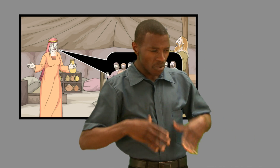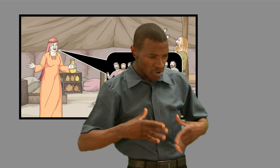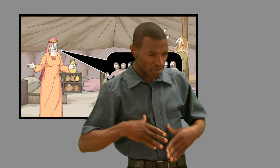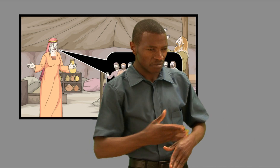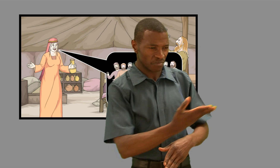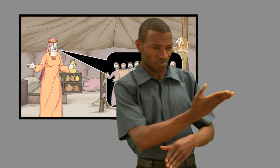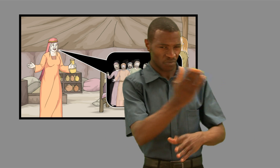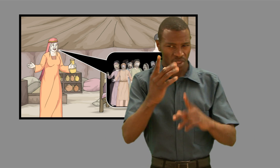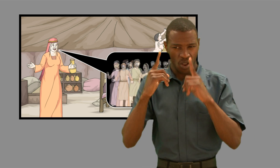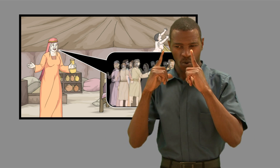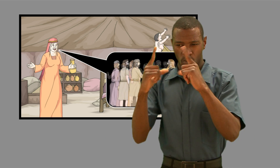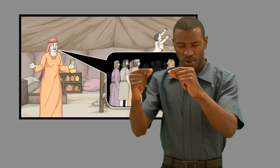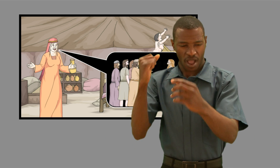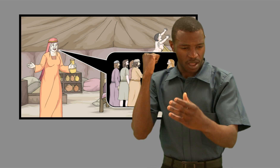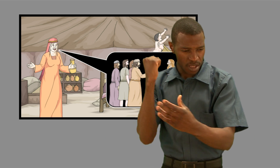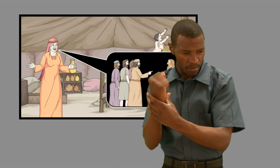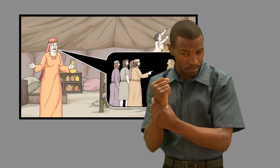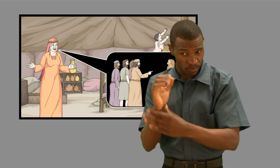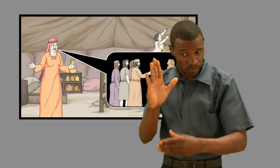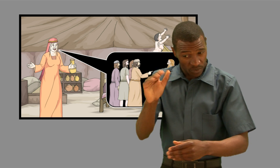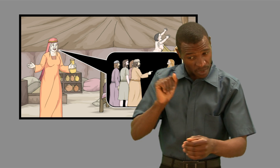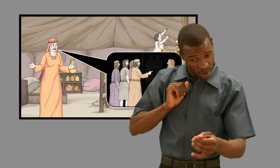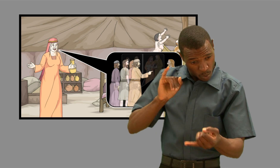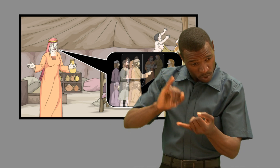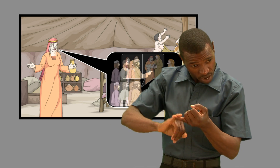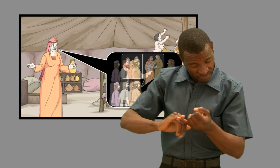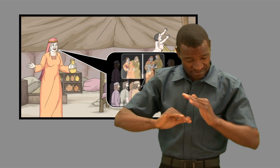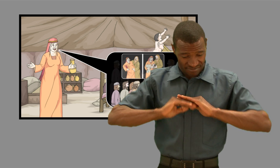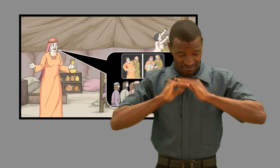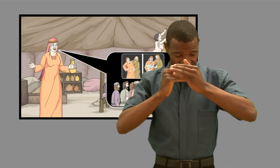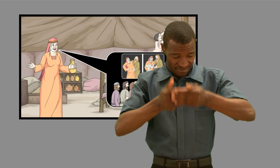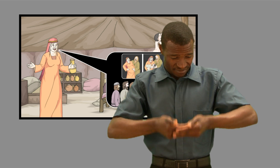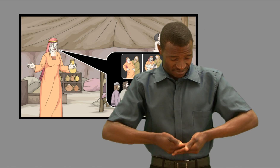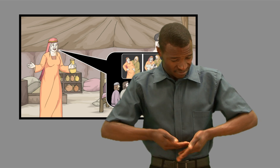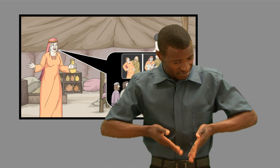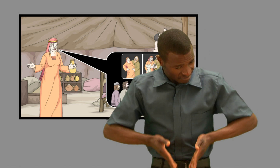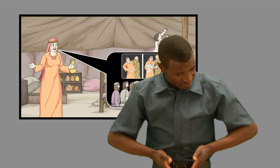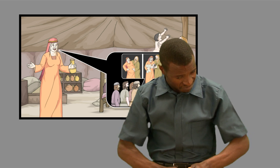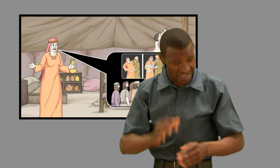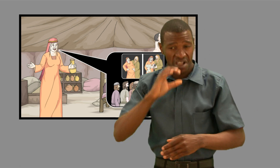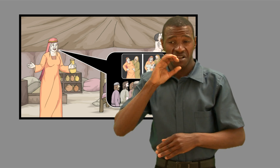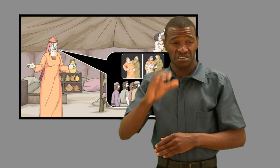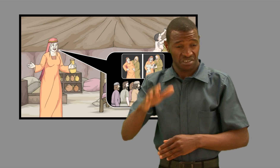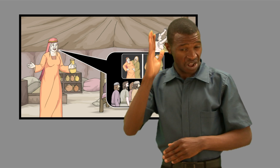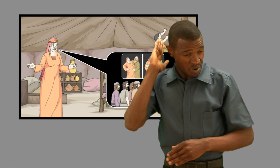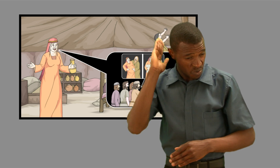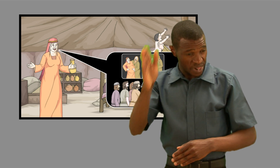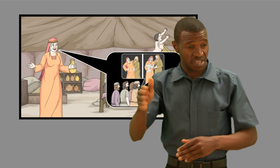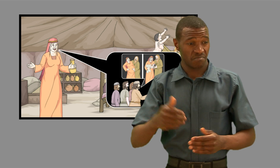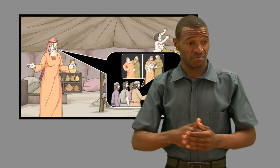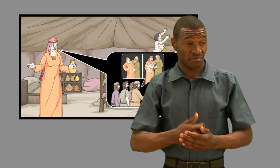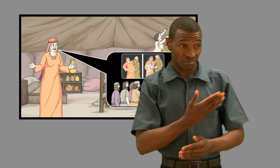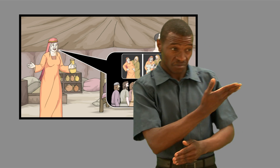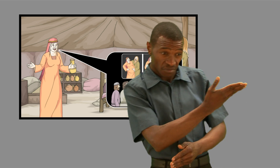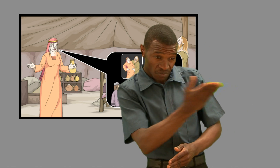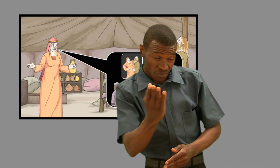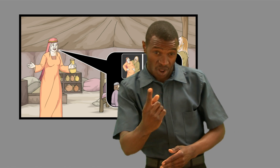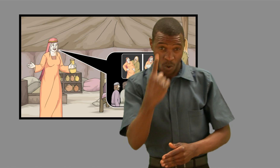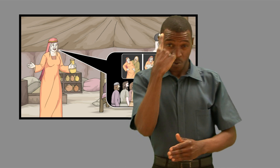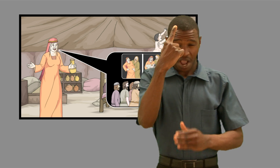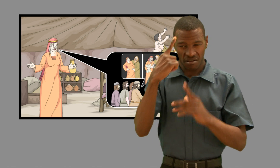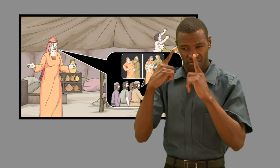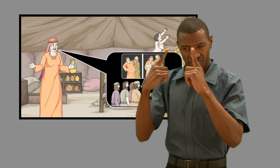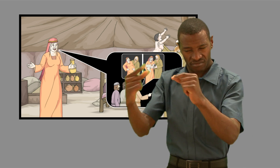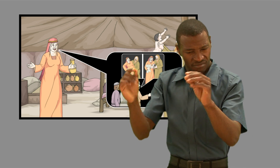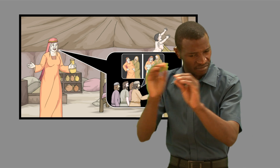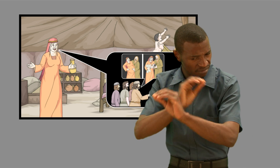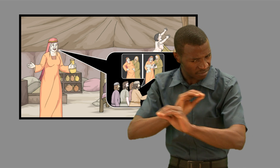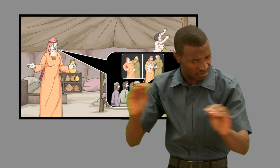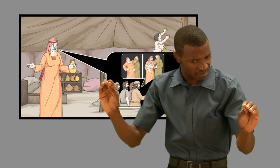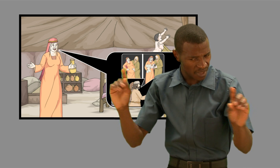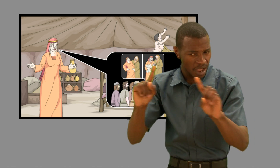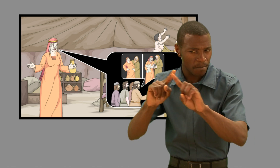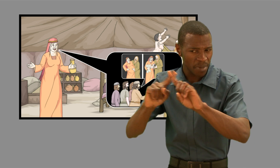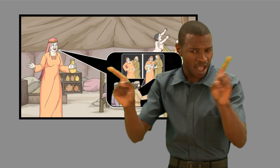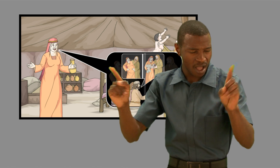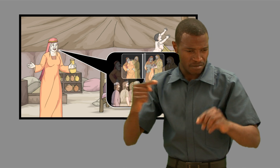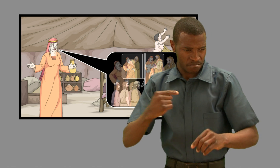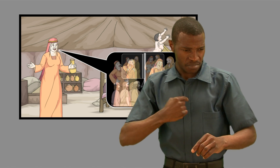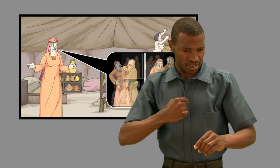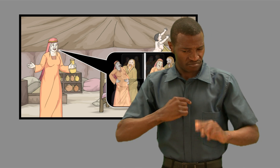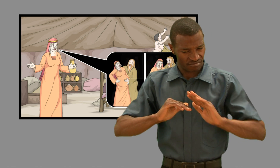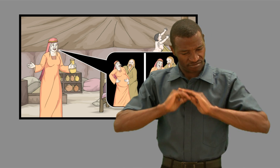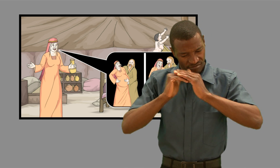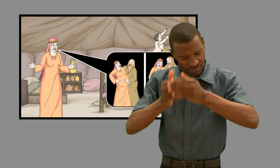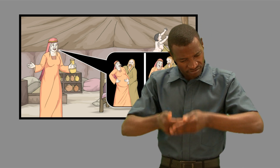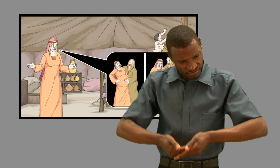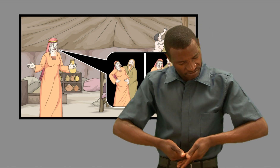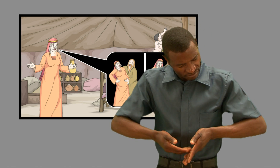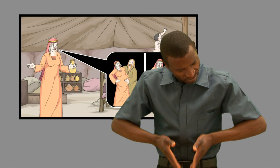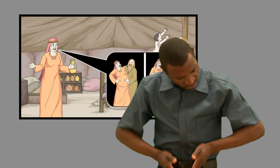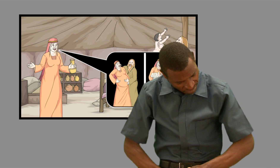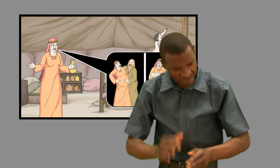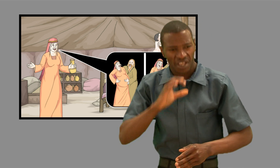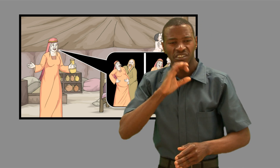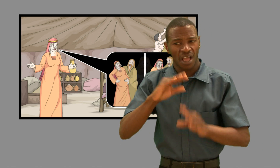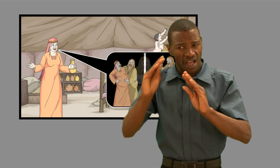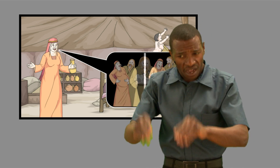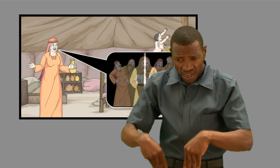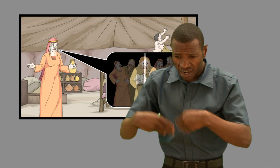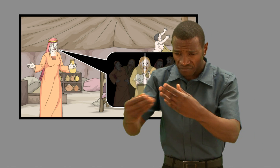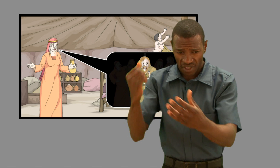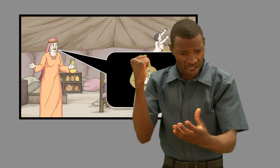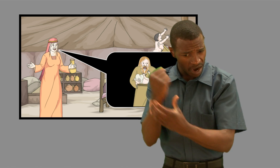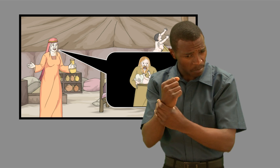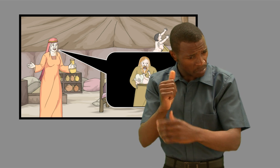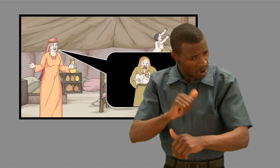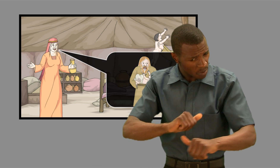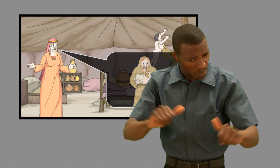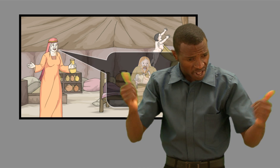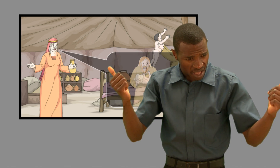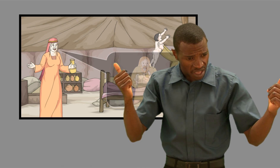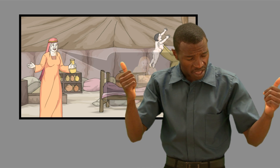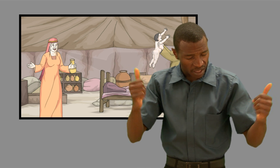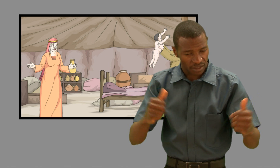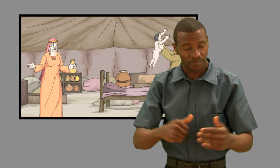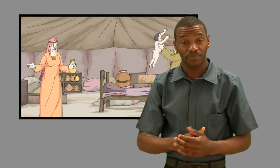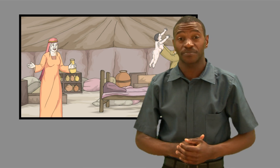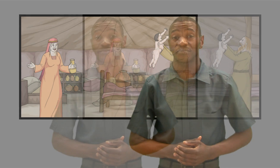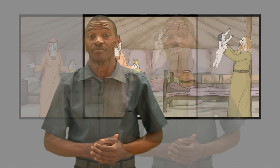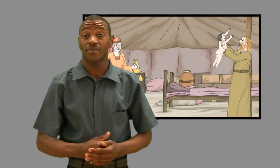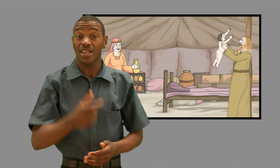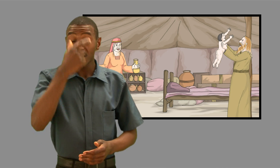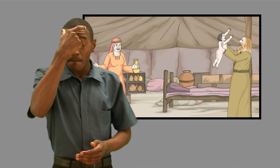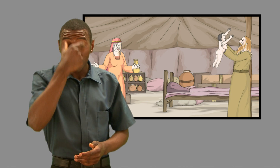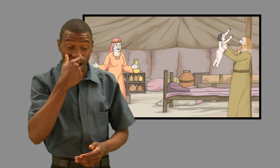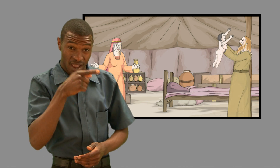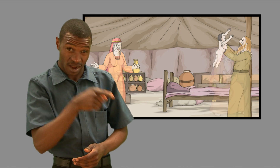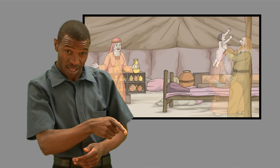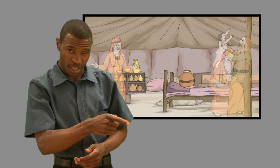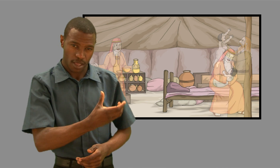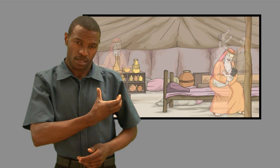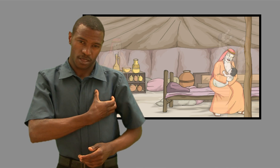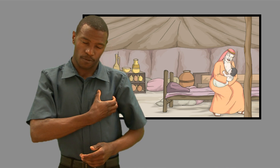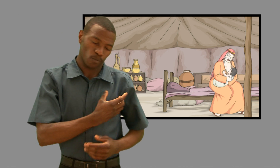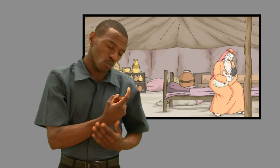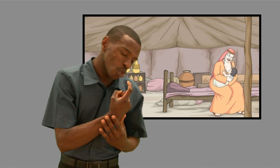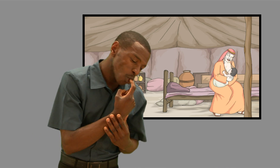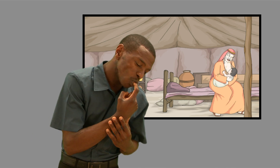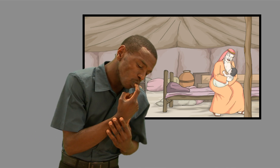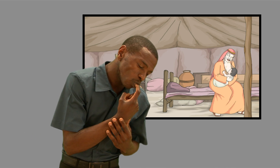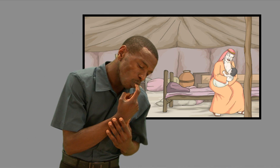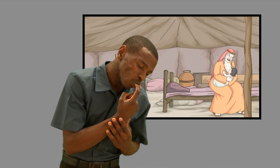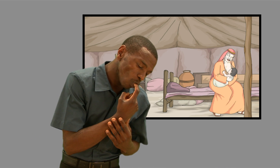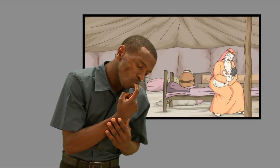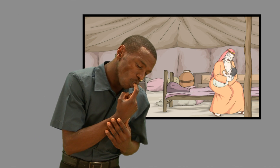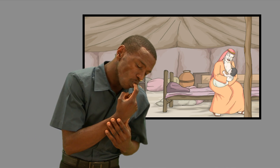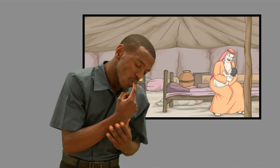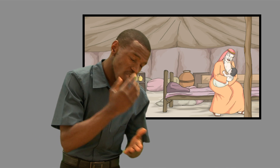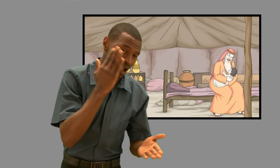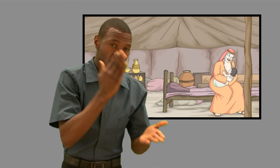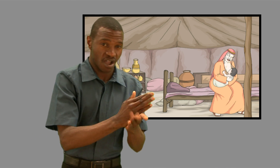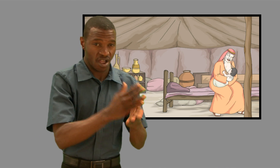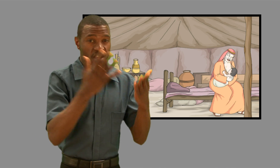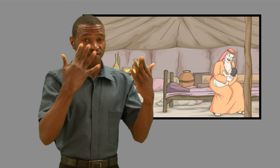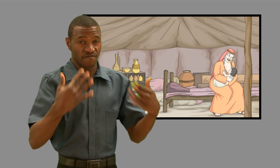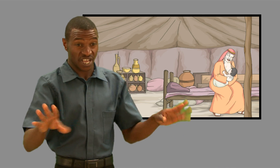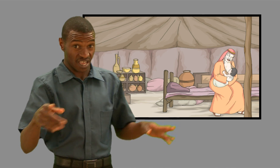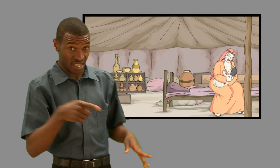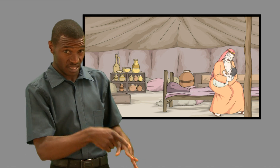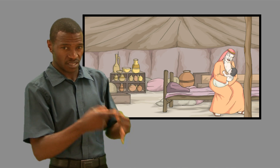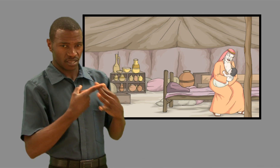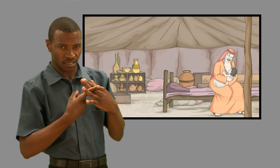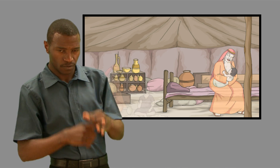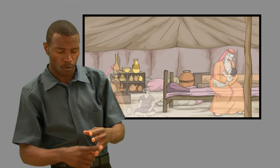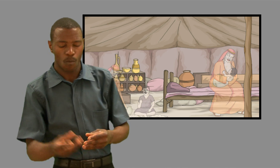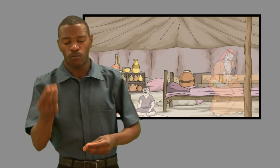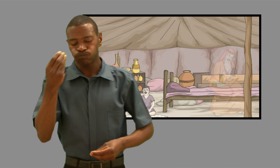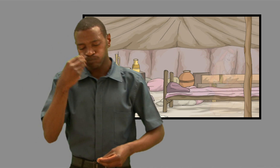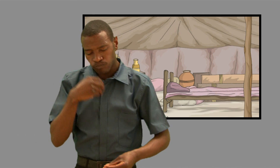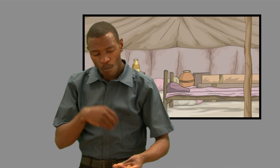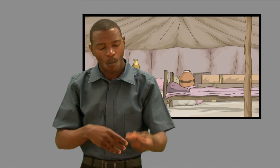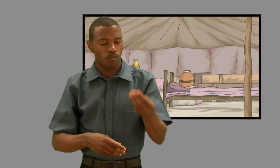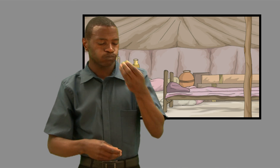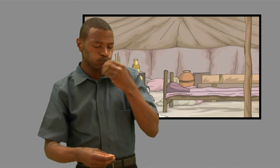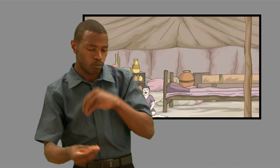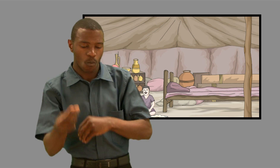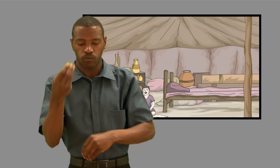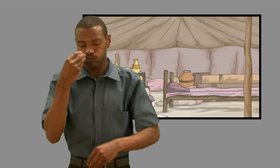She added, “Who would have told Abraham that Sarah would nurse children? Yet I have borne him a son in his old age.”